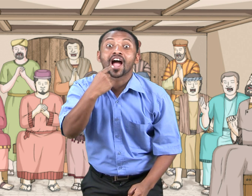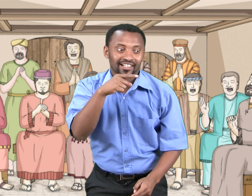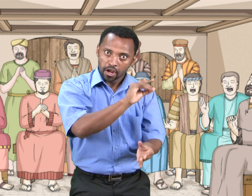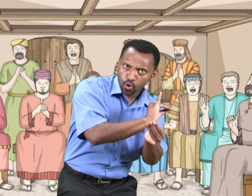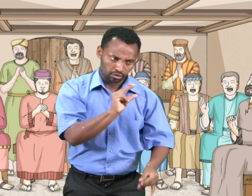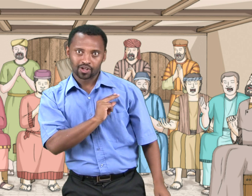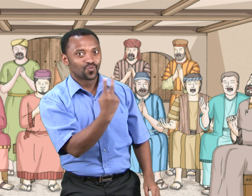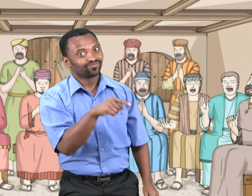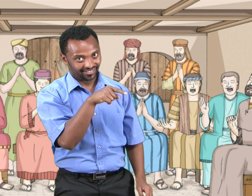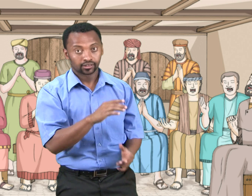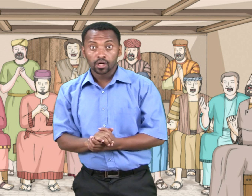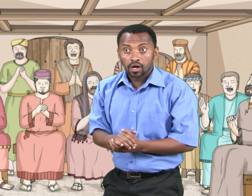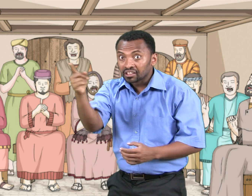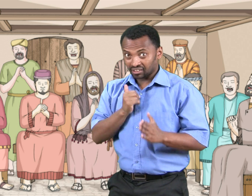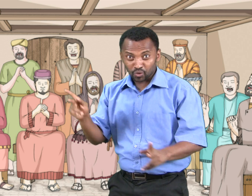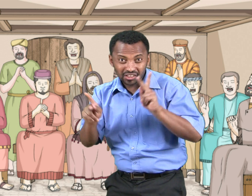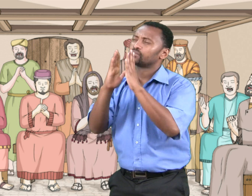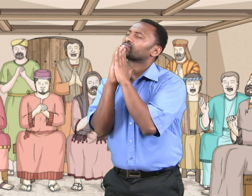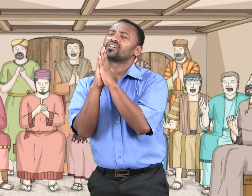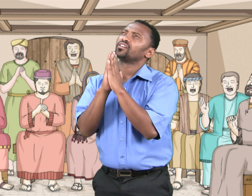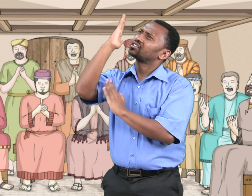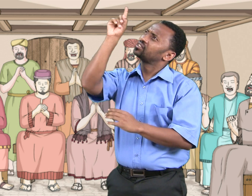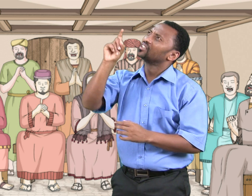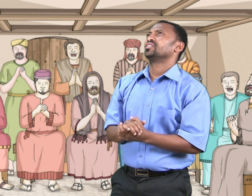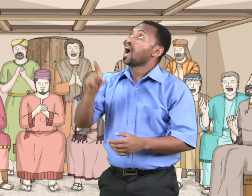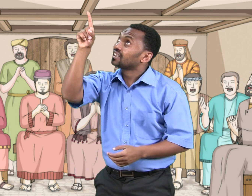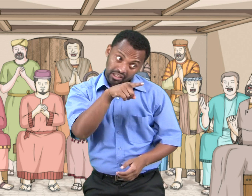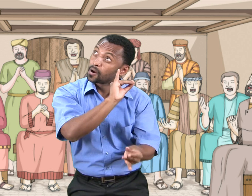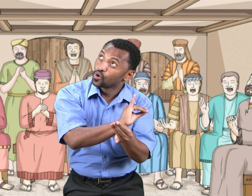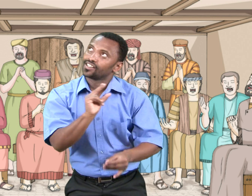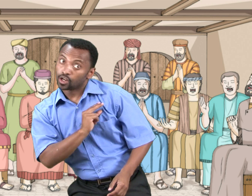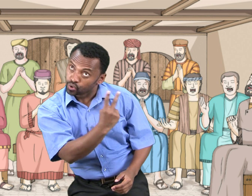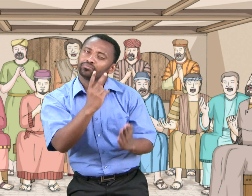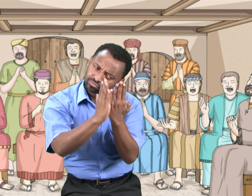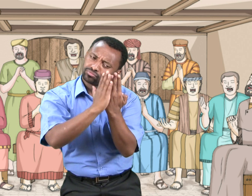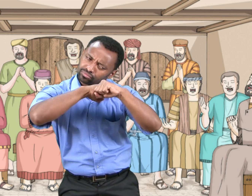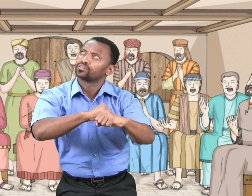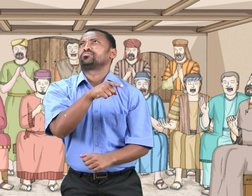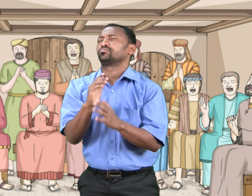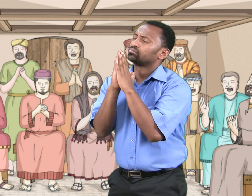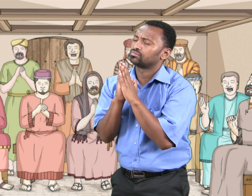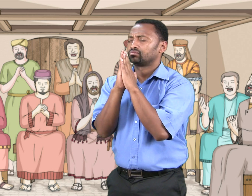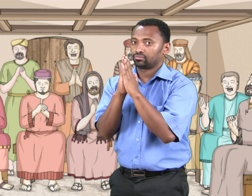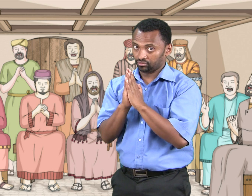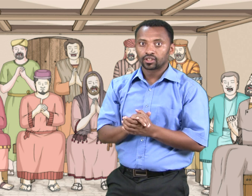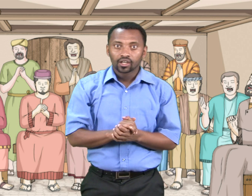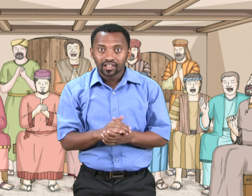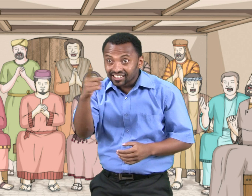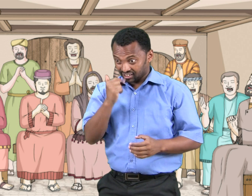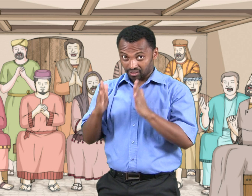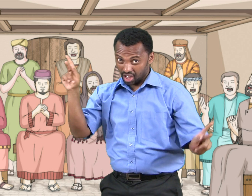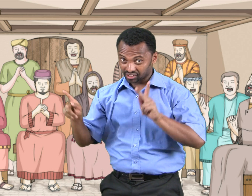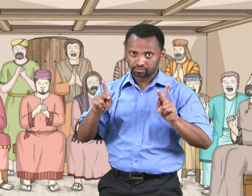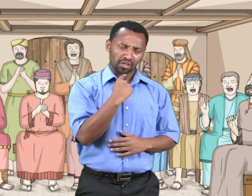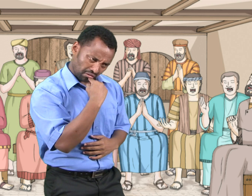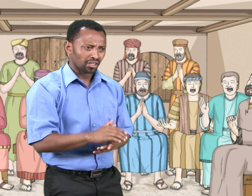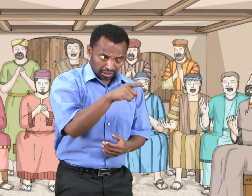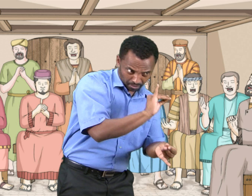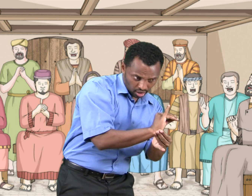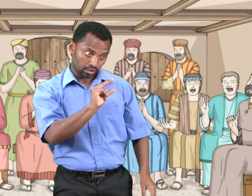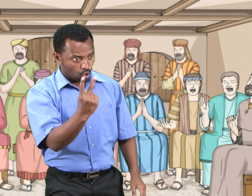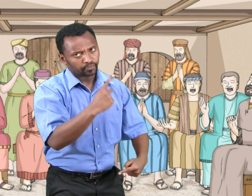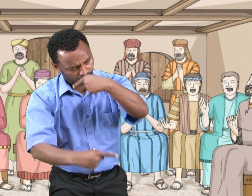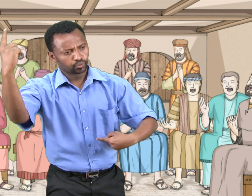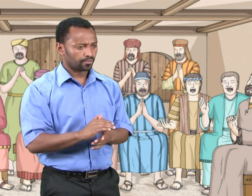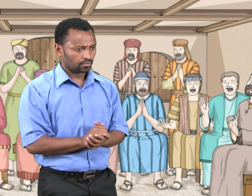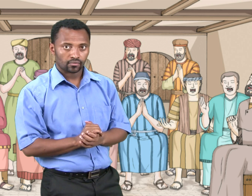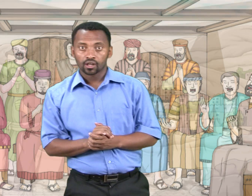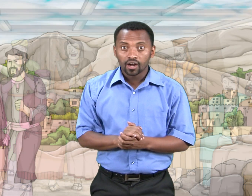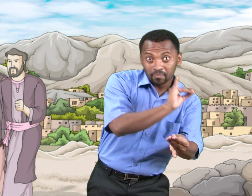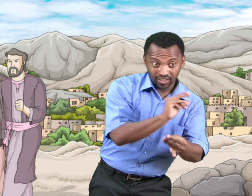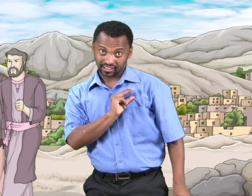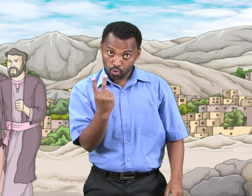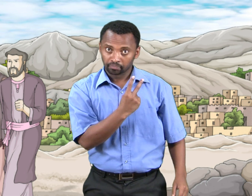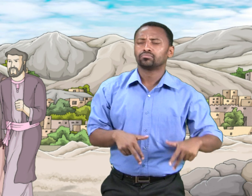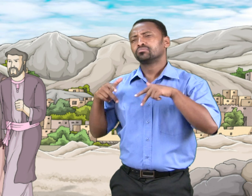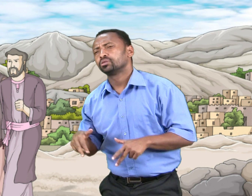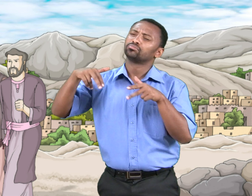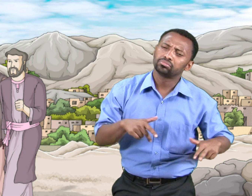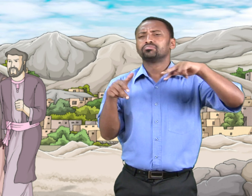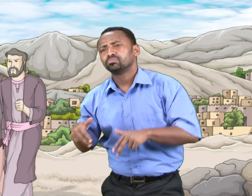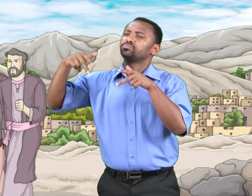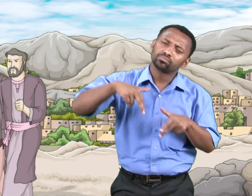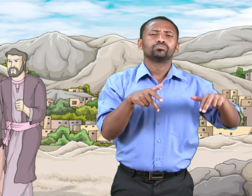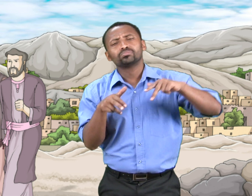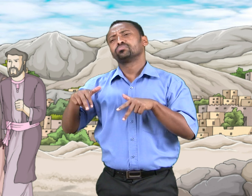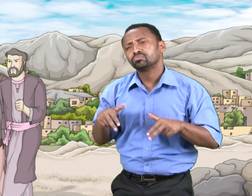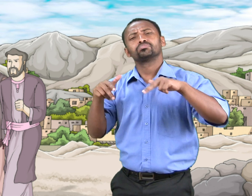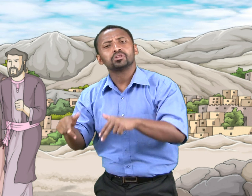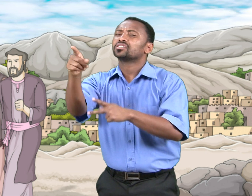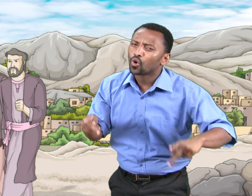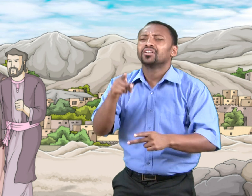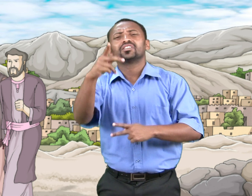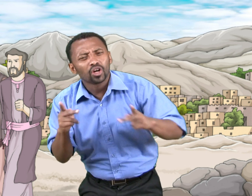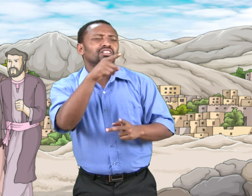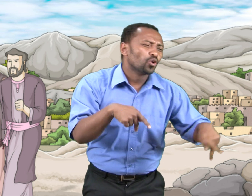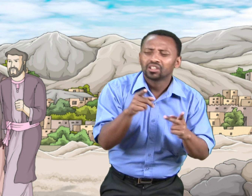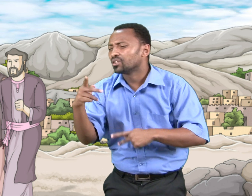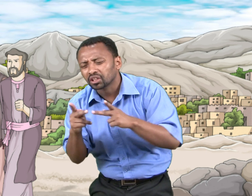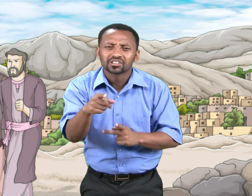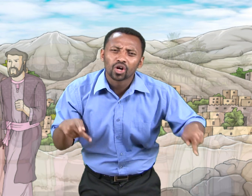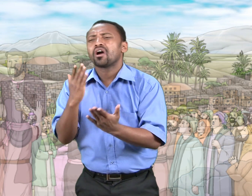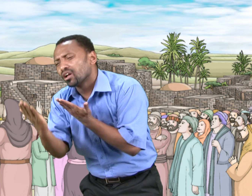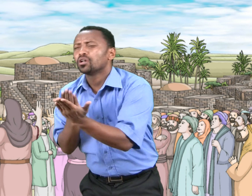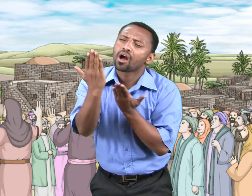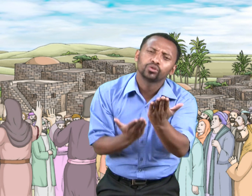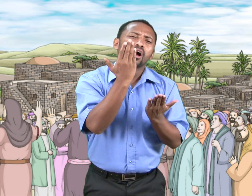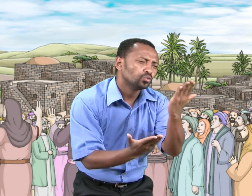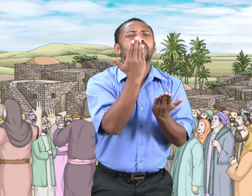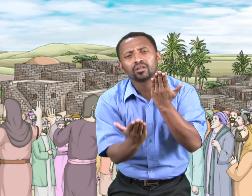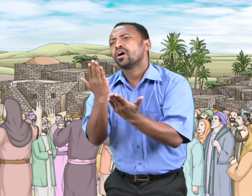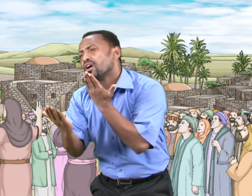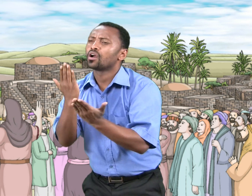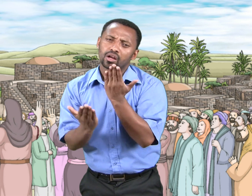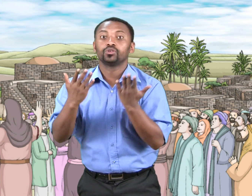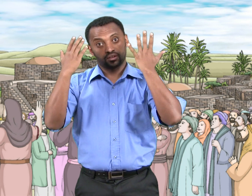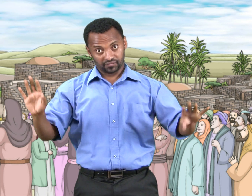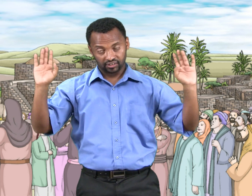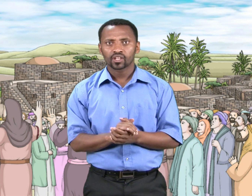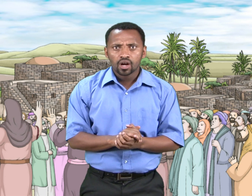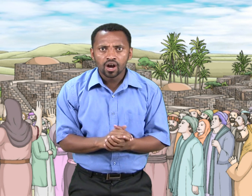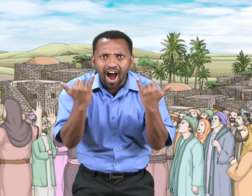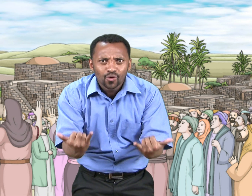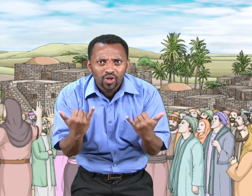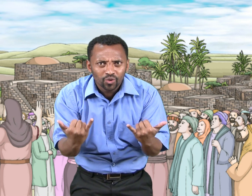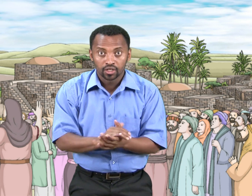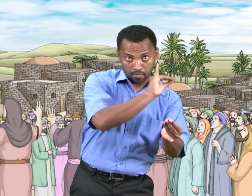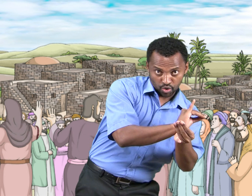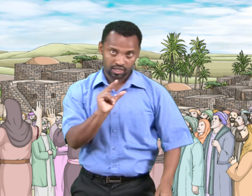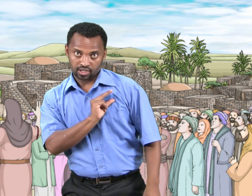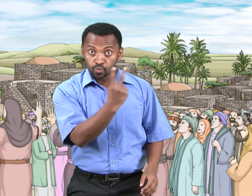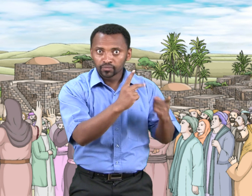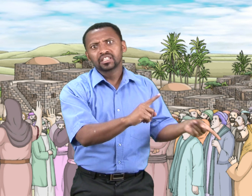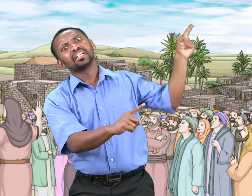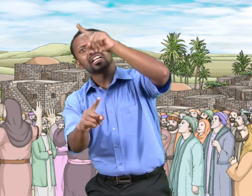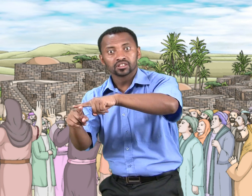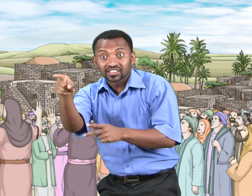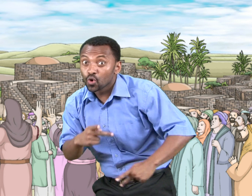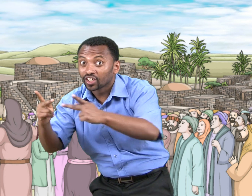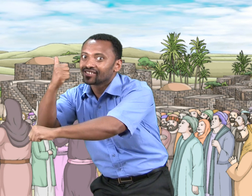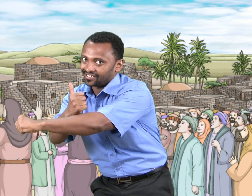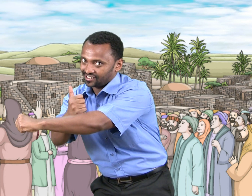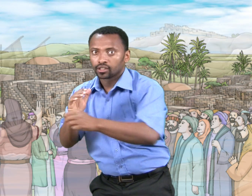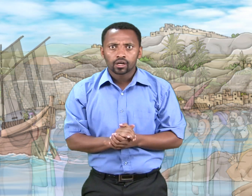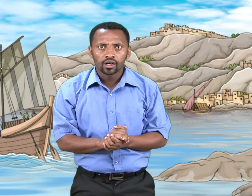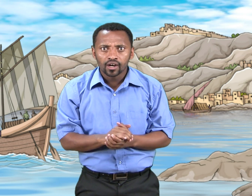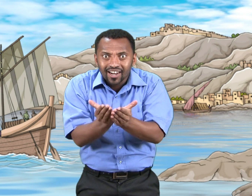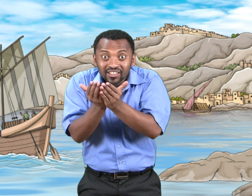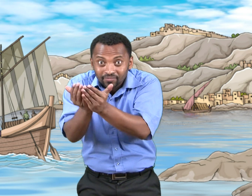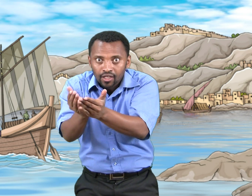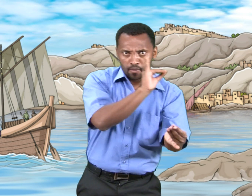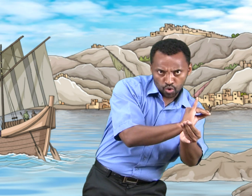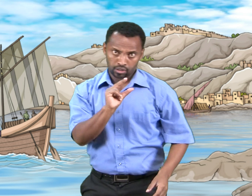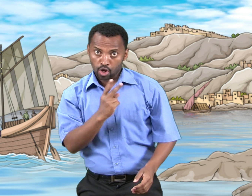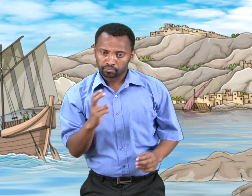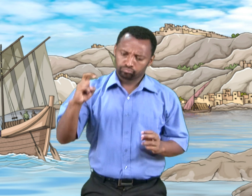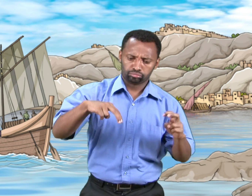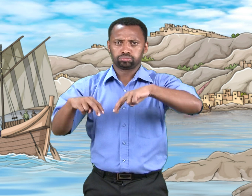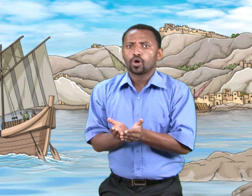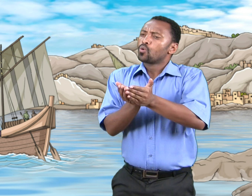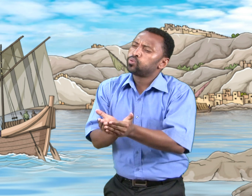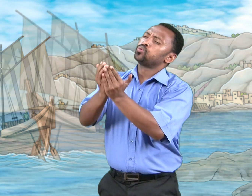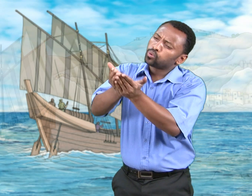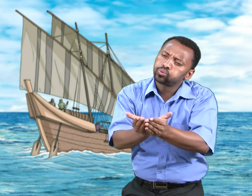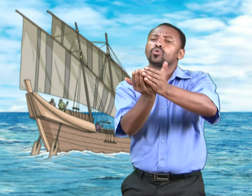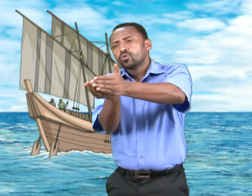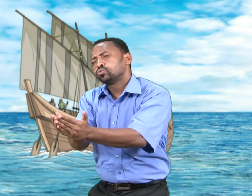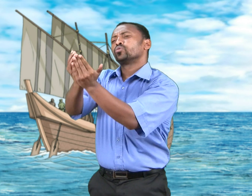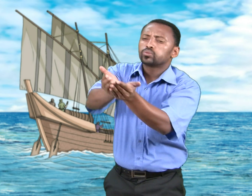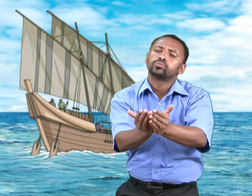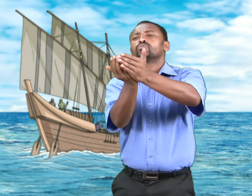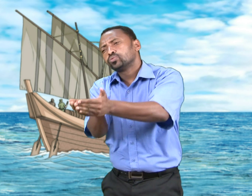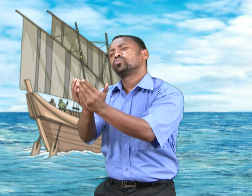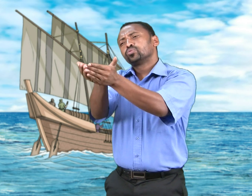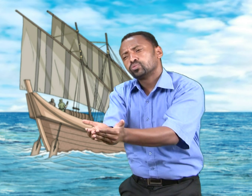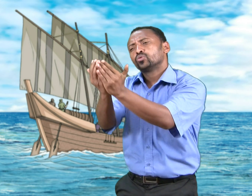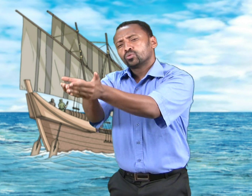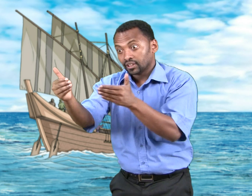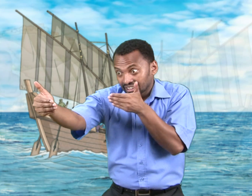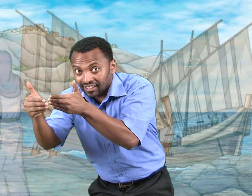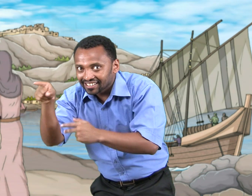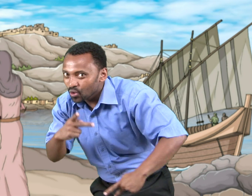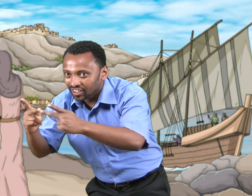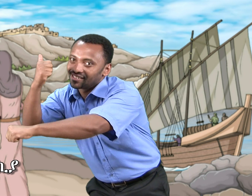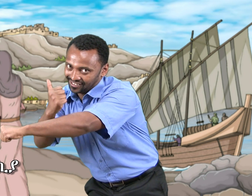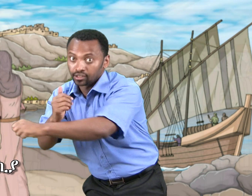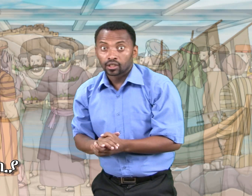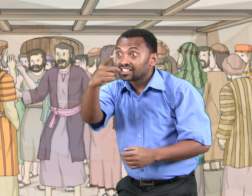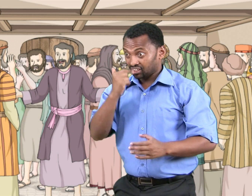From Attalia they sailed to Antioch, where they had been commended to the grace of God for the work they had just completed.